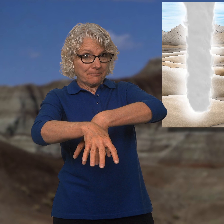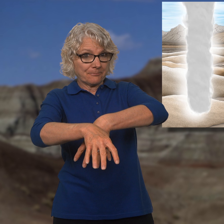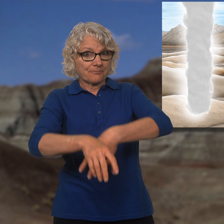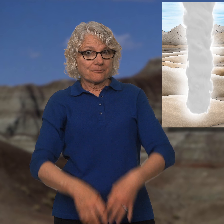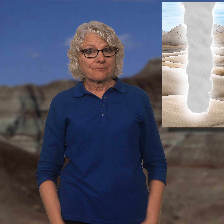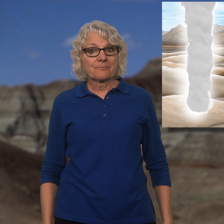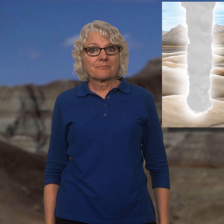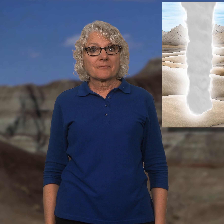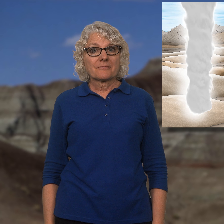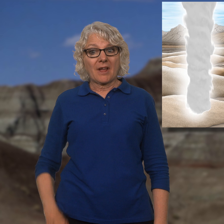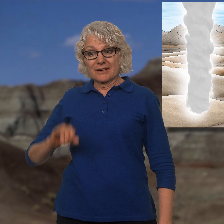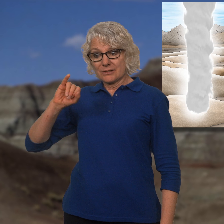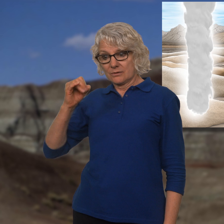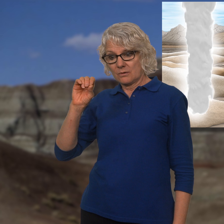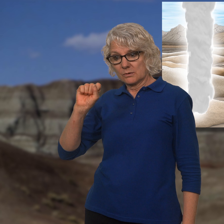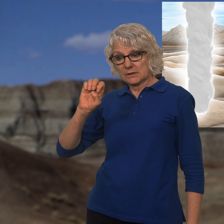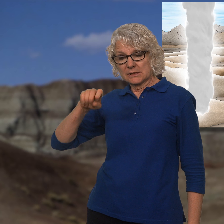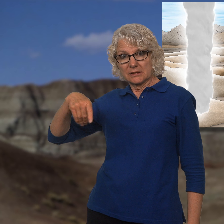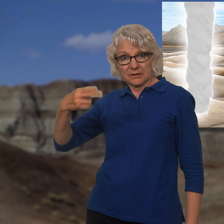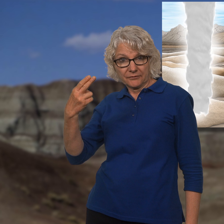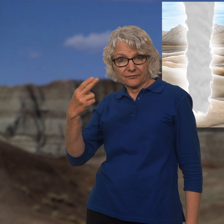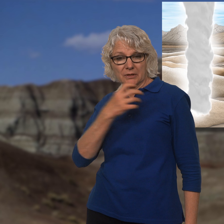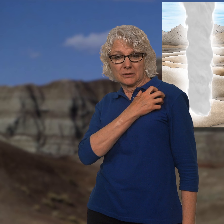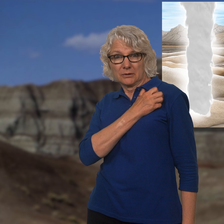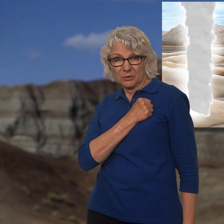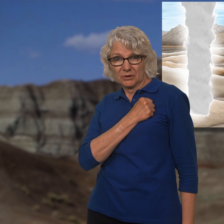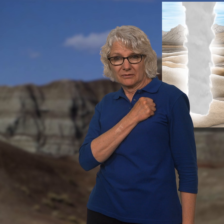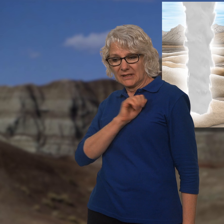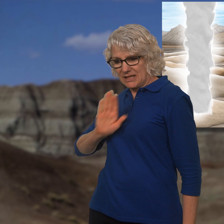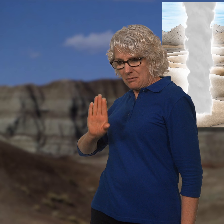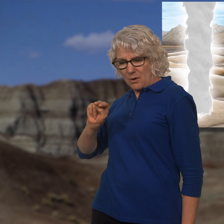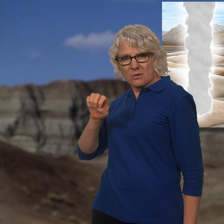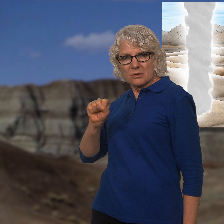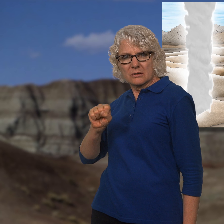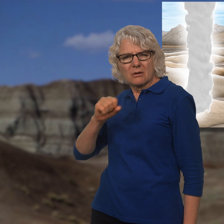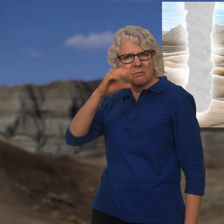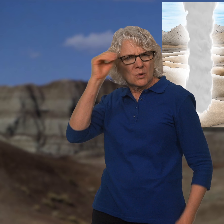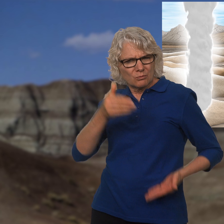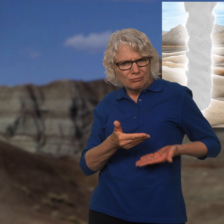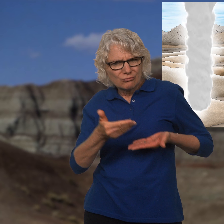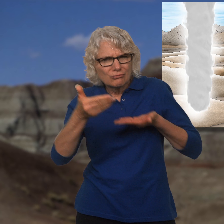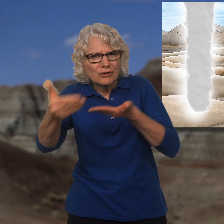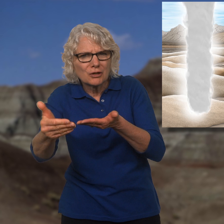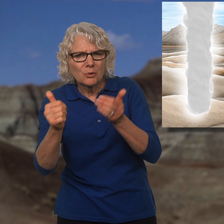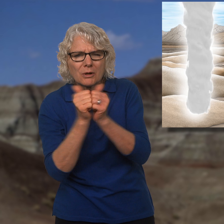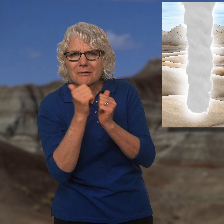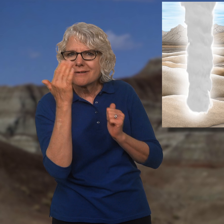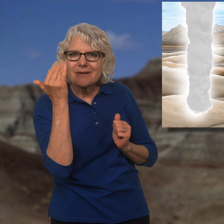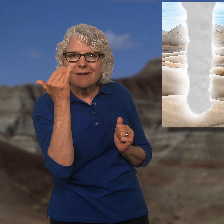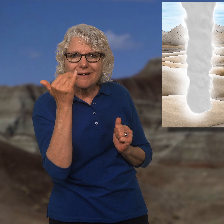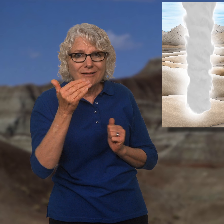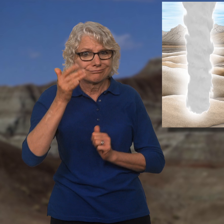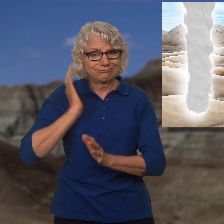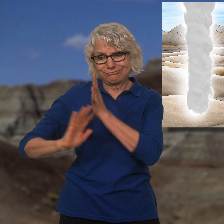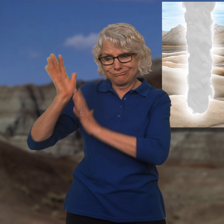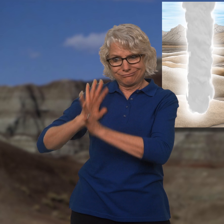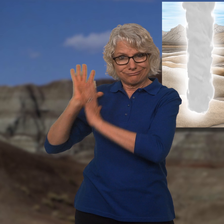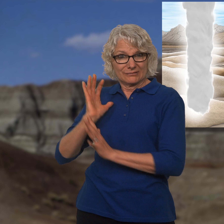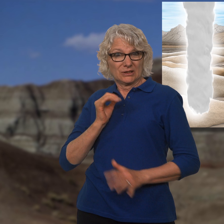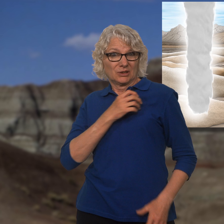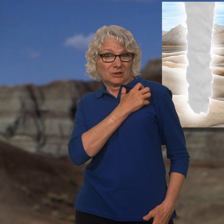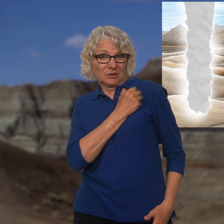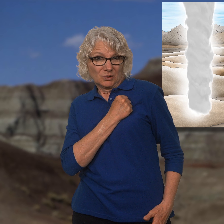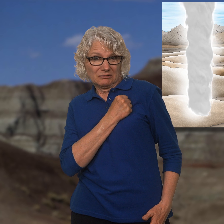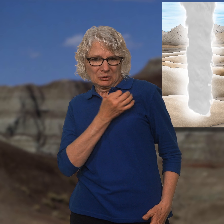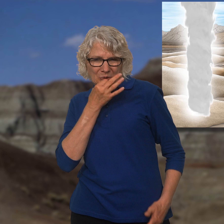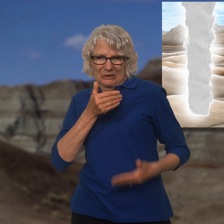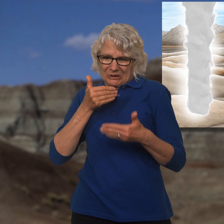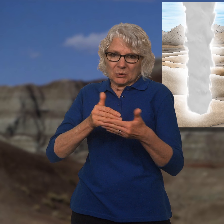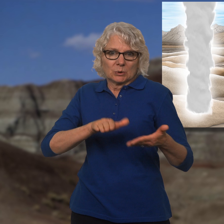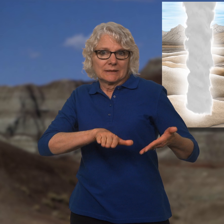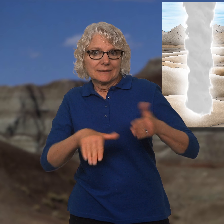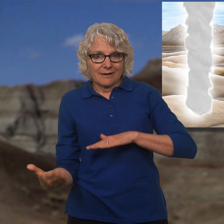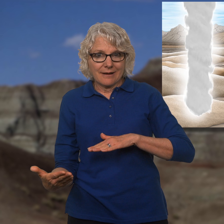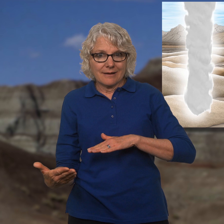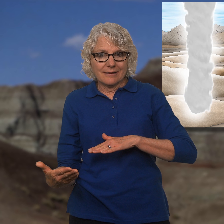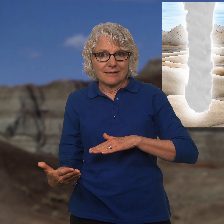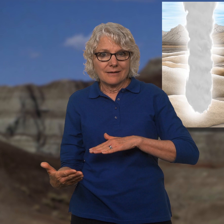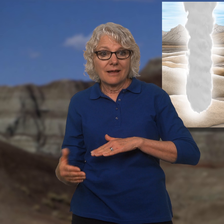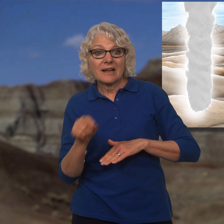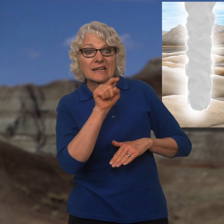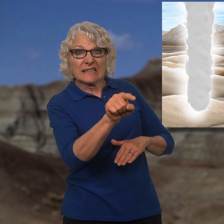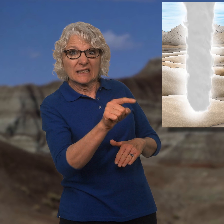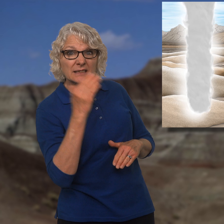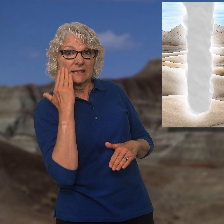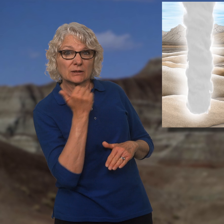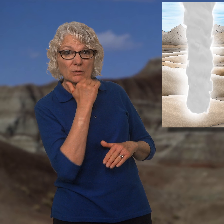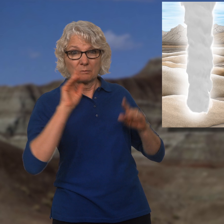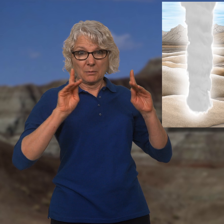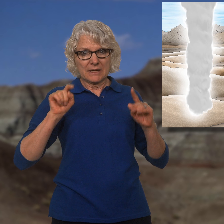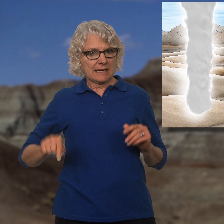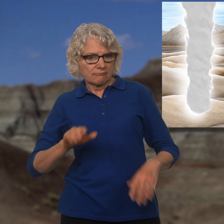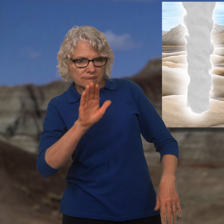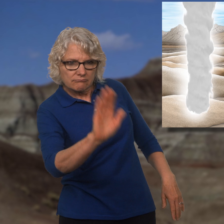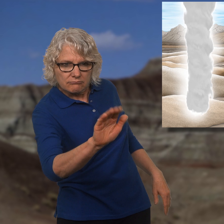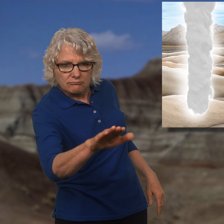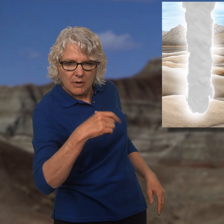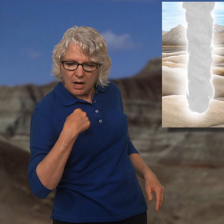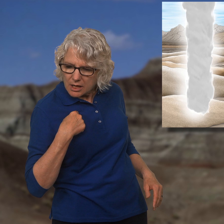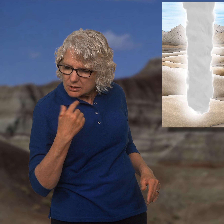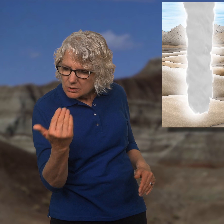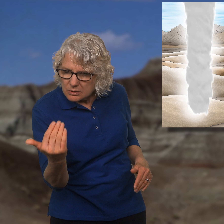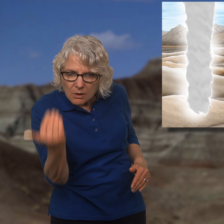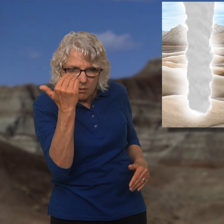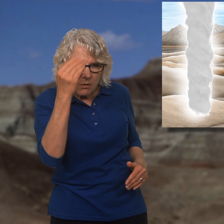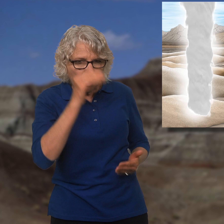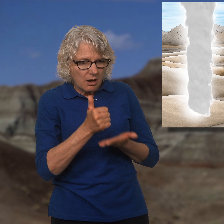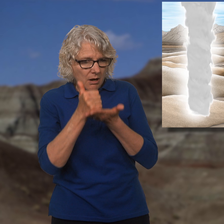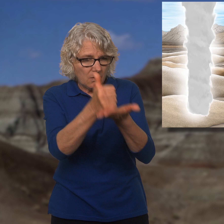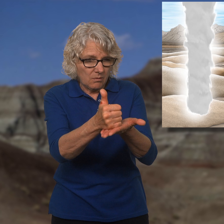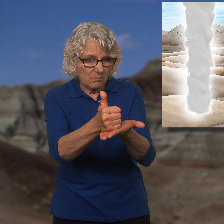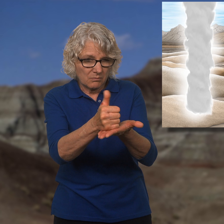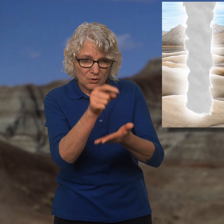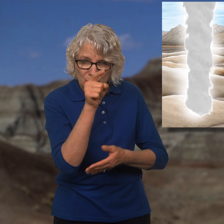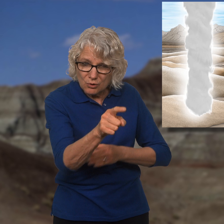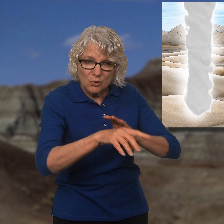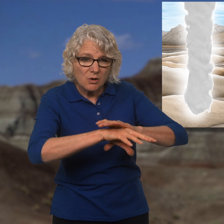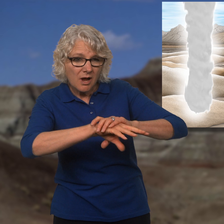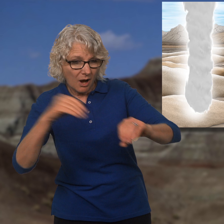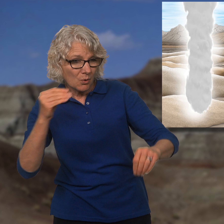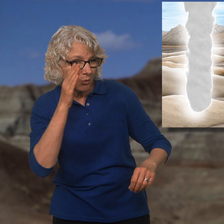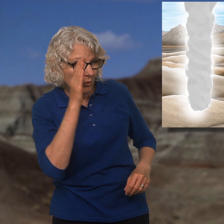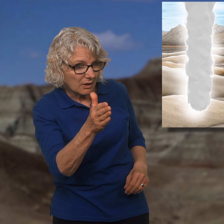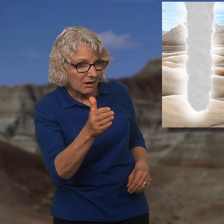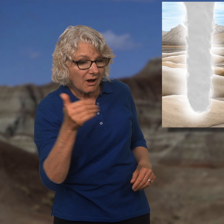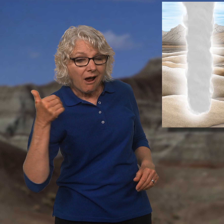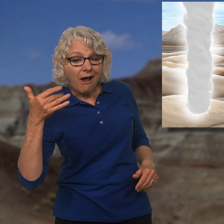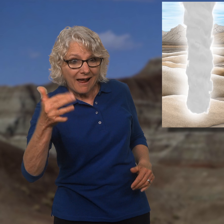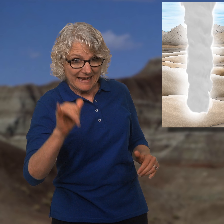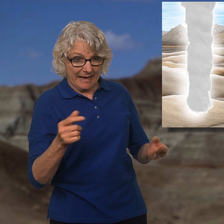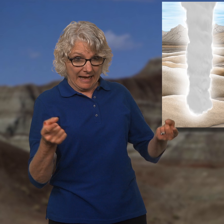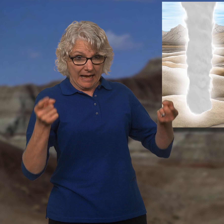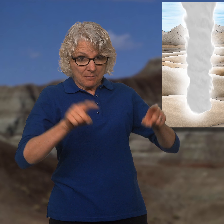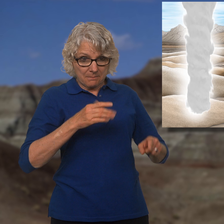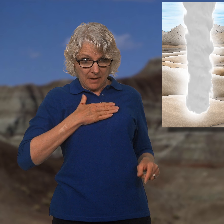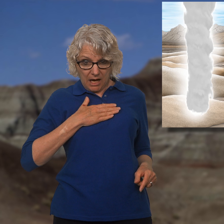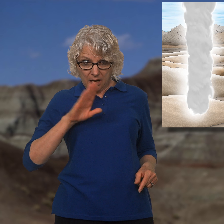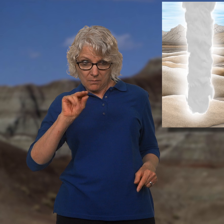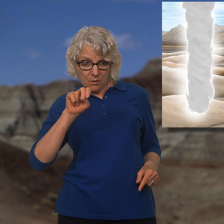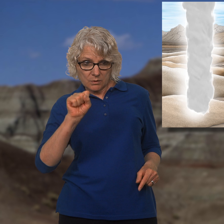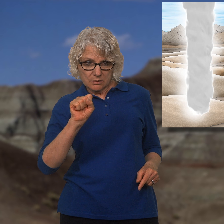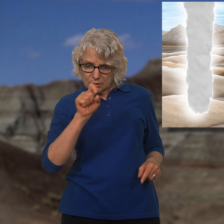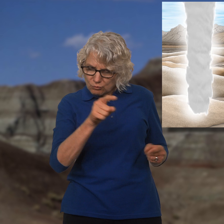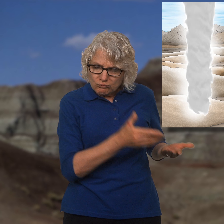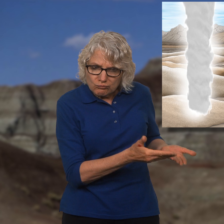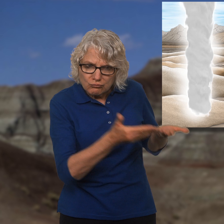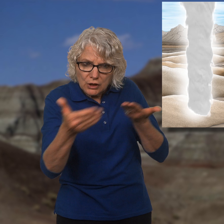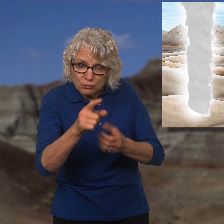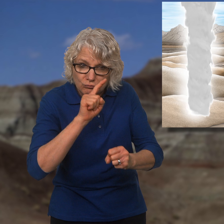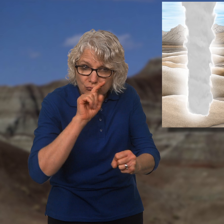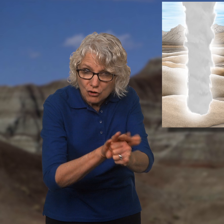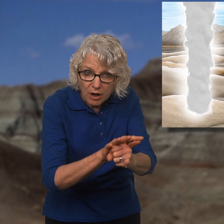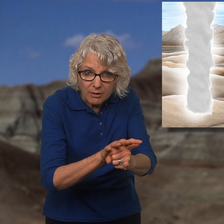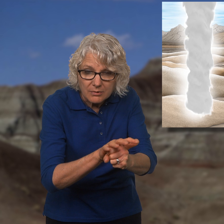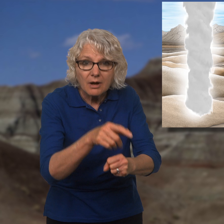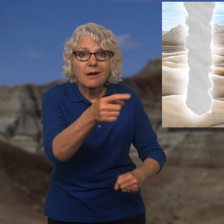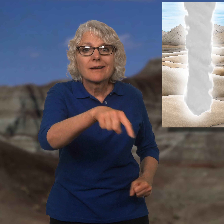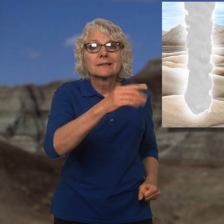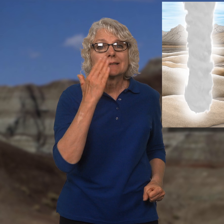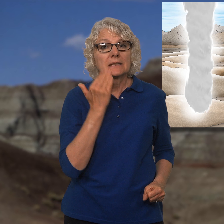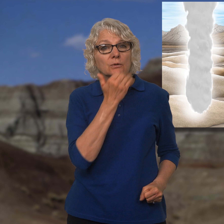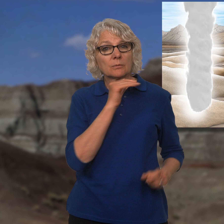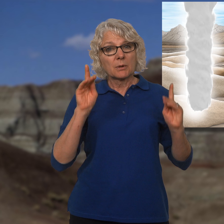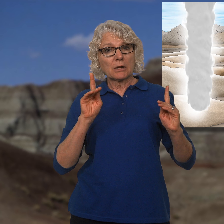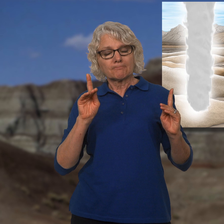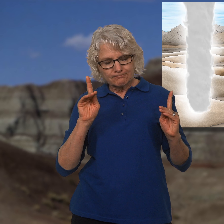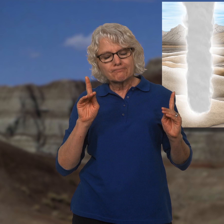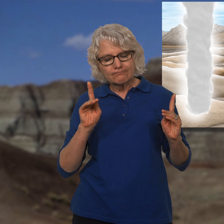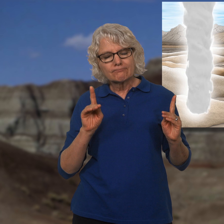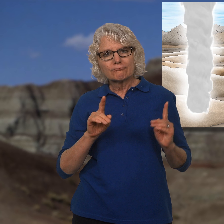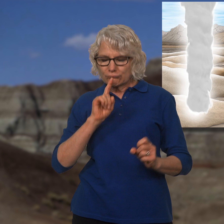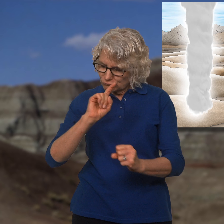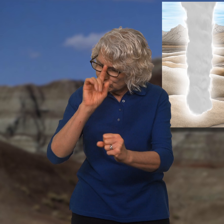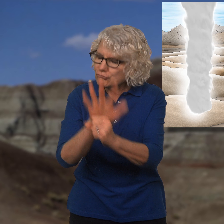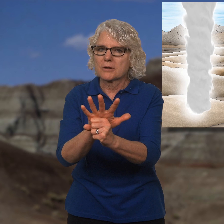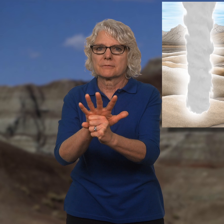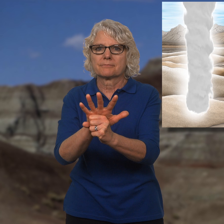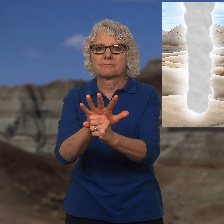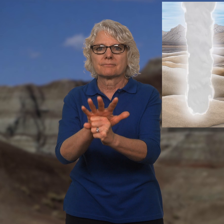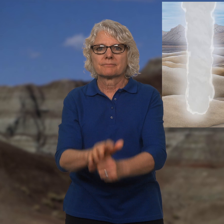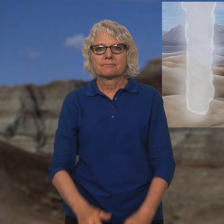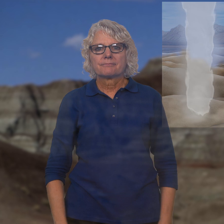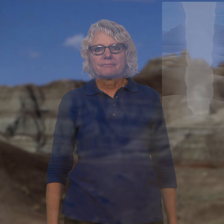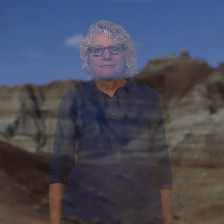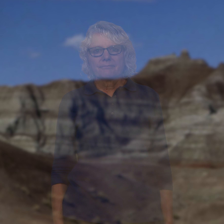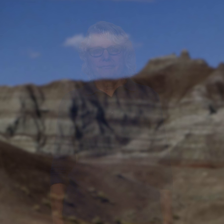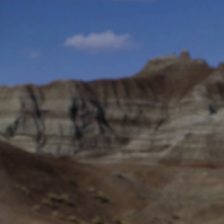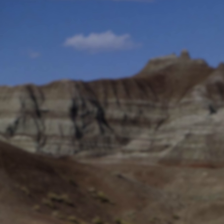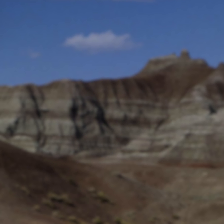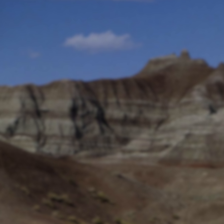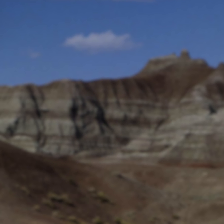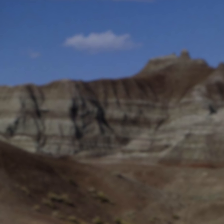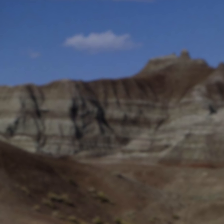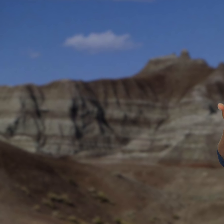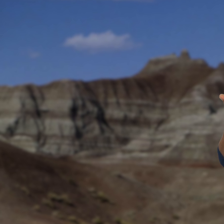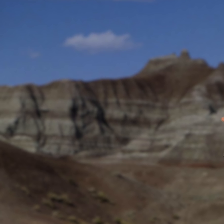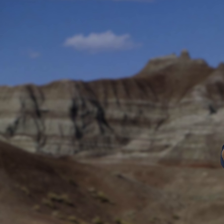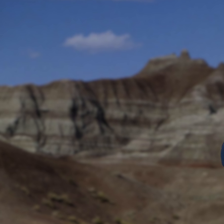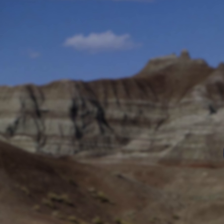Moses took the bones of Joseph with him because Joseph had made the sons of Israel swear a solemn oath when he said, “God will surely attend to you, and then you must carry my bones with you from this place.”